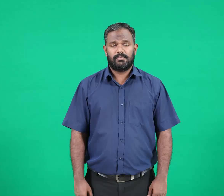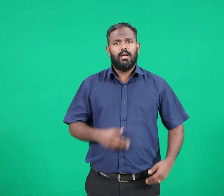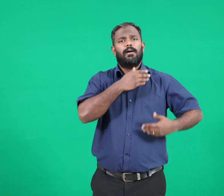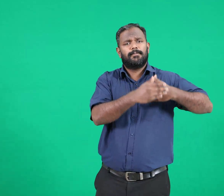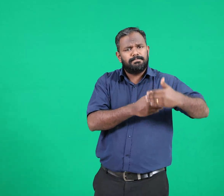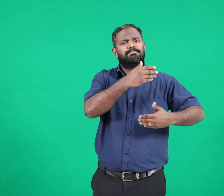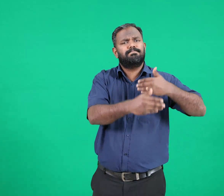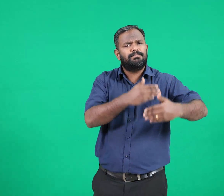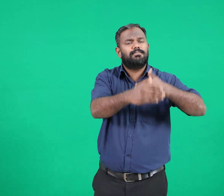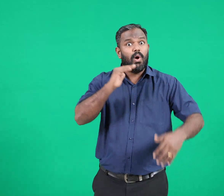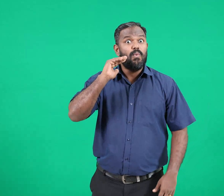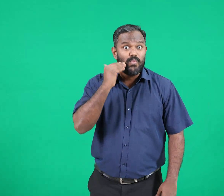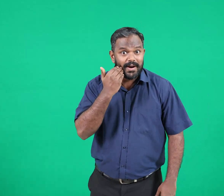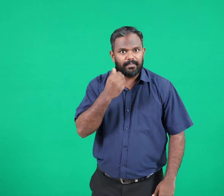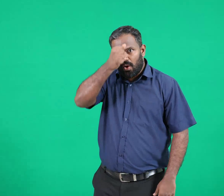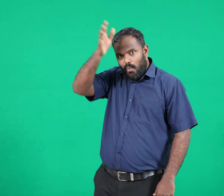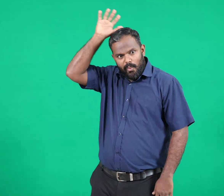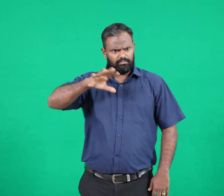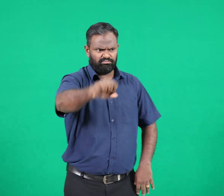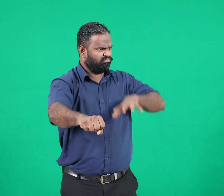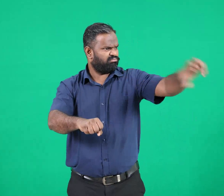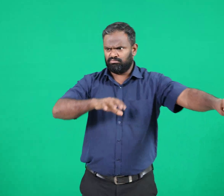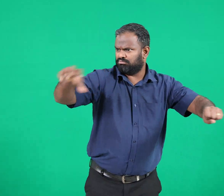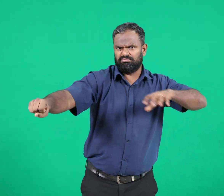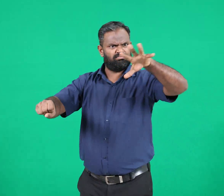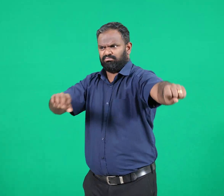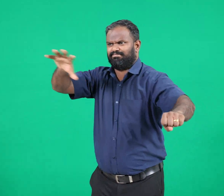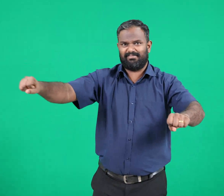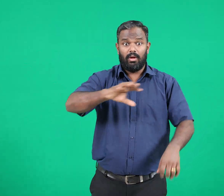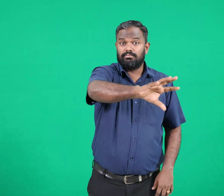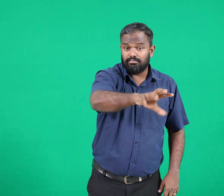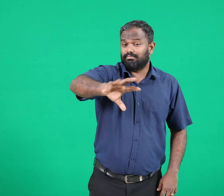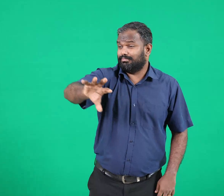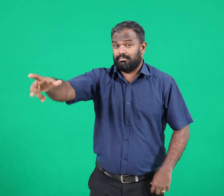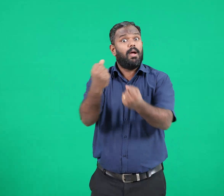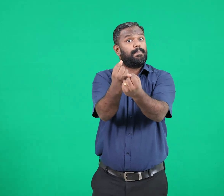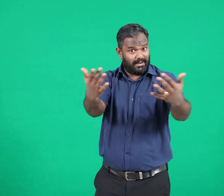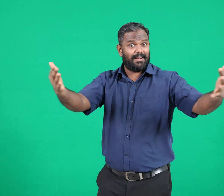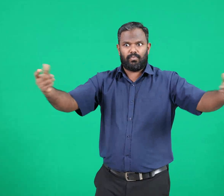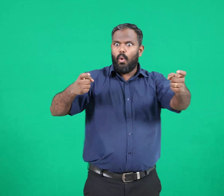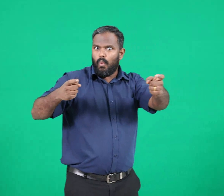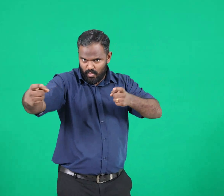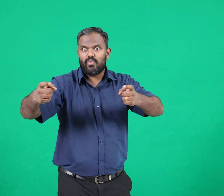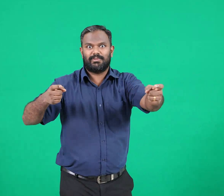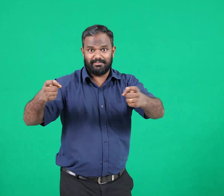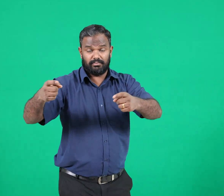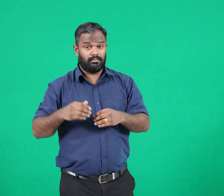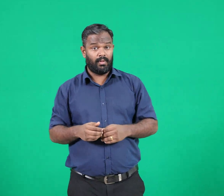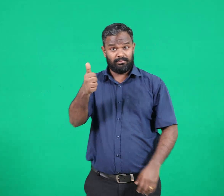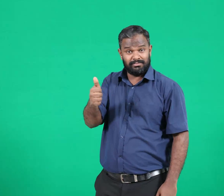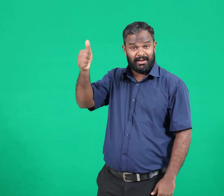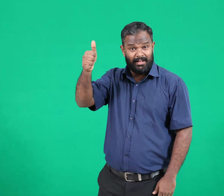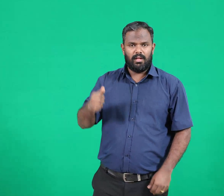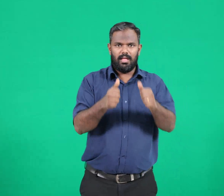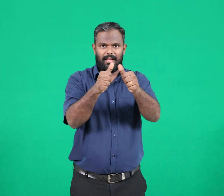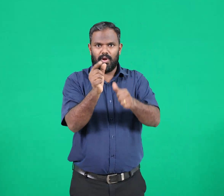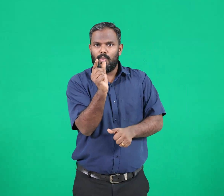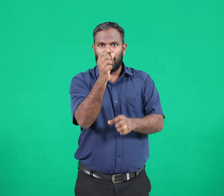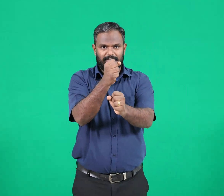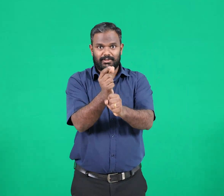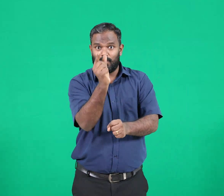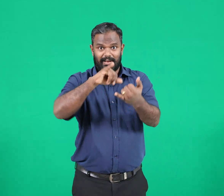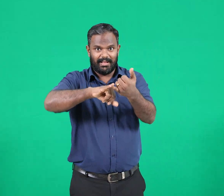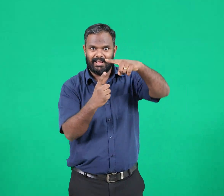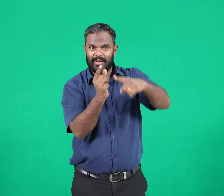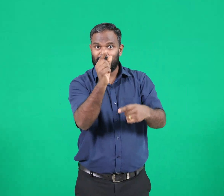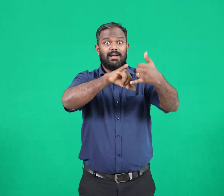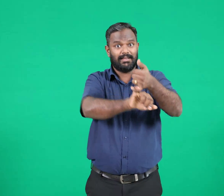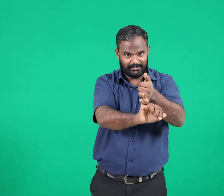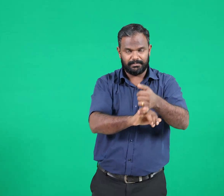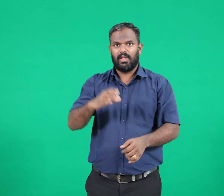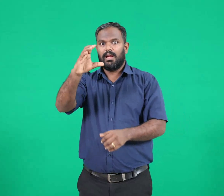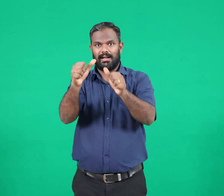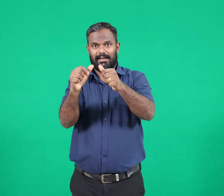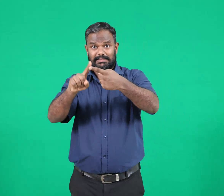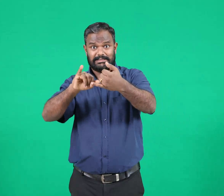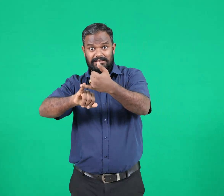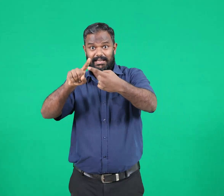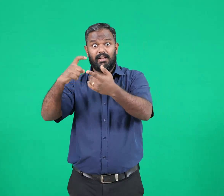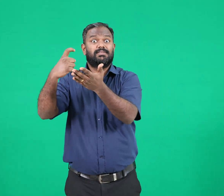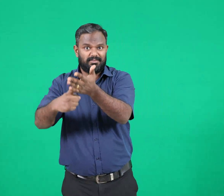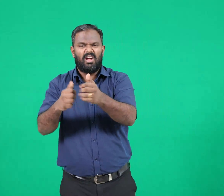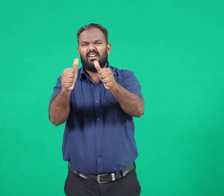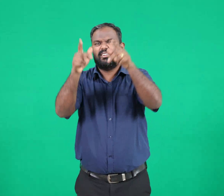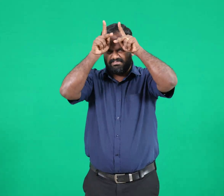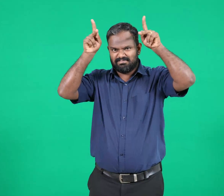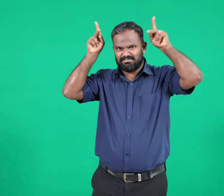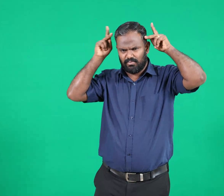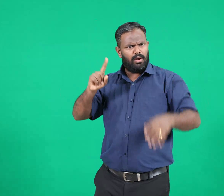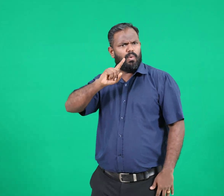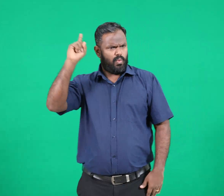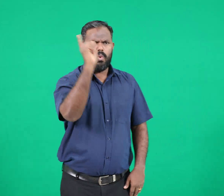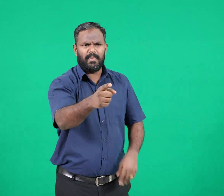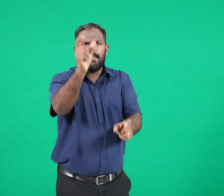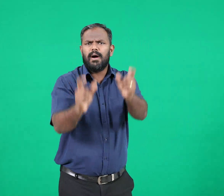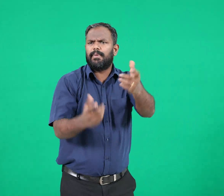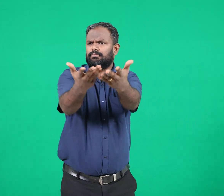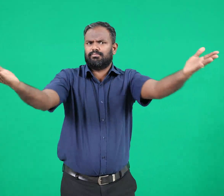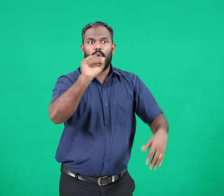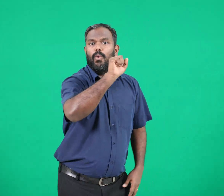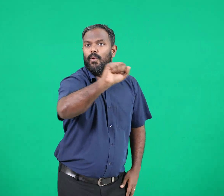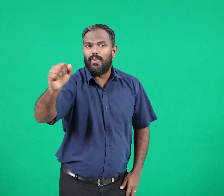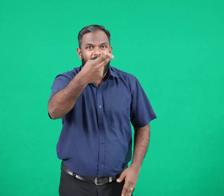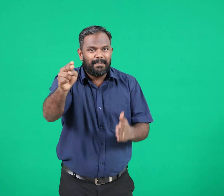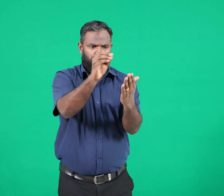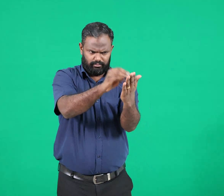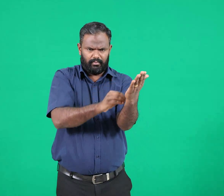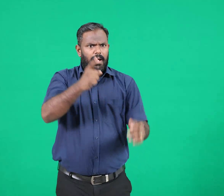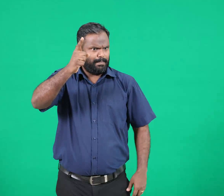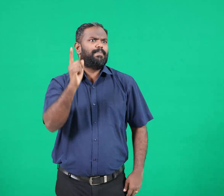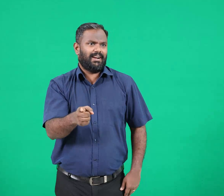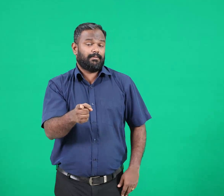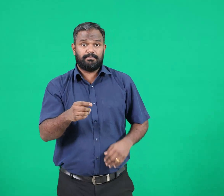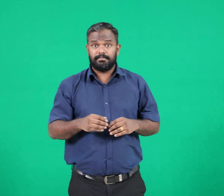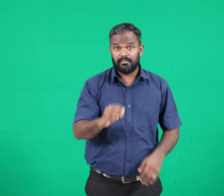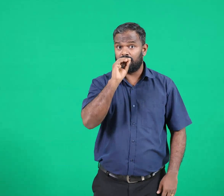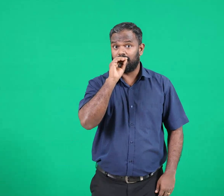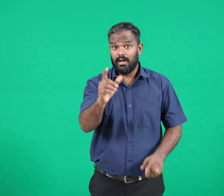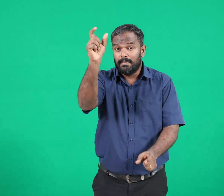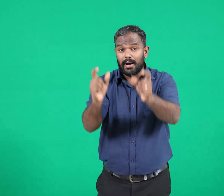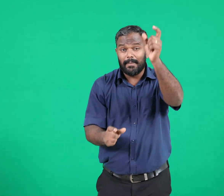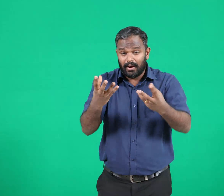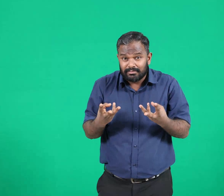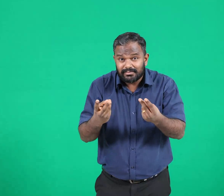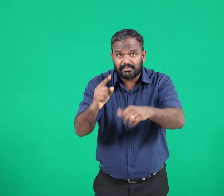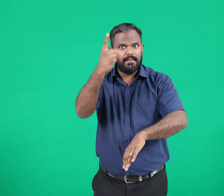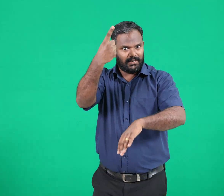Now in those days a decree went out from Caesar Augustus that a census should be taken of the whole empire.